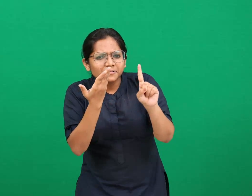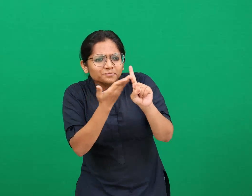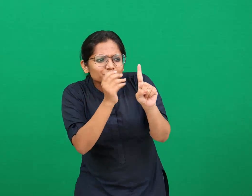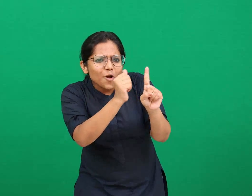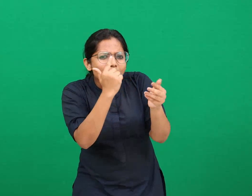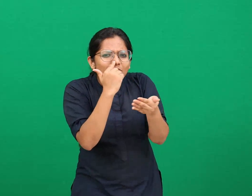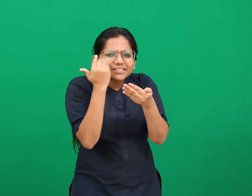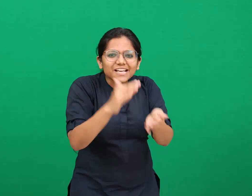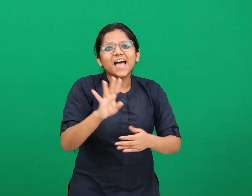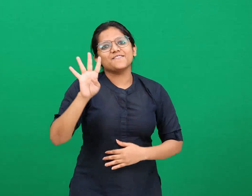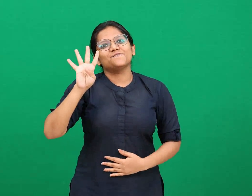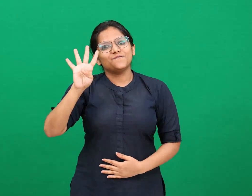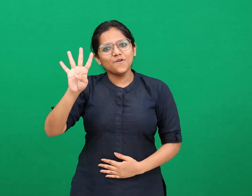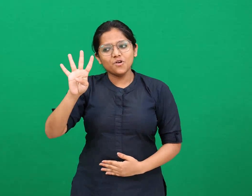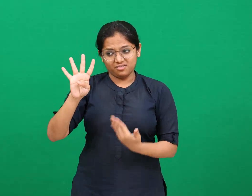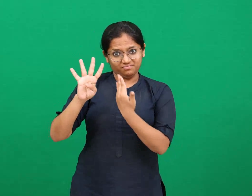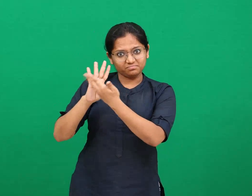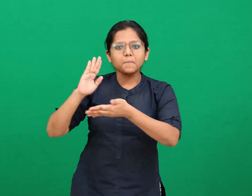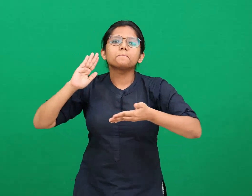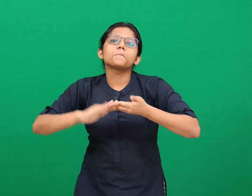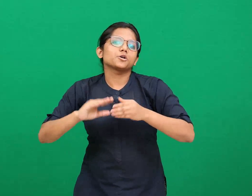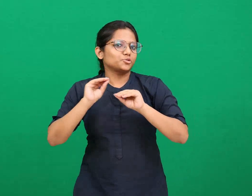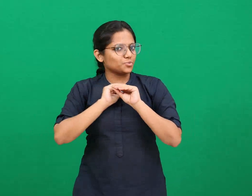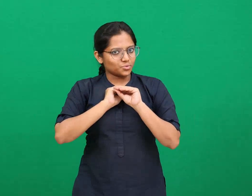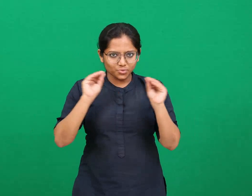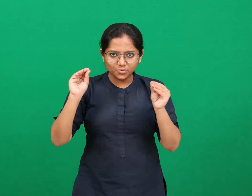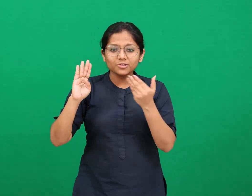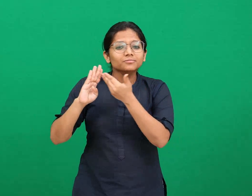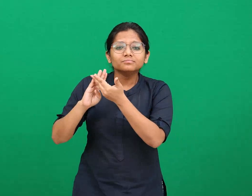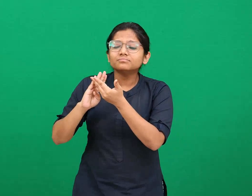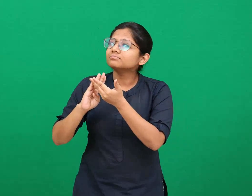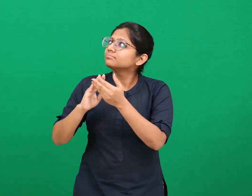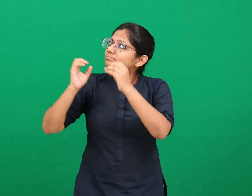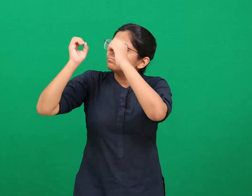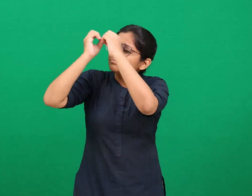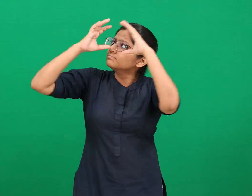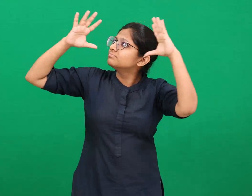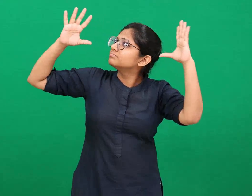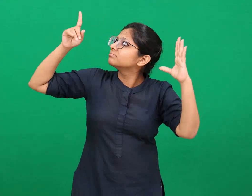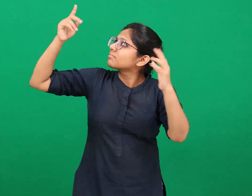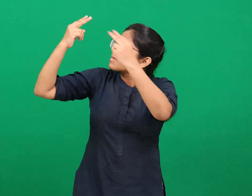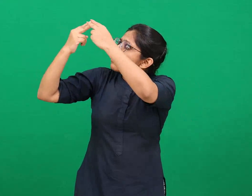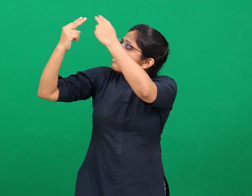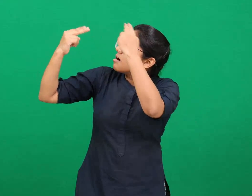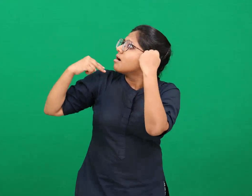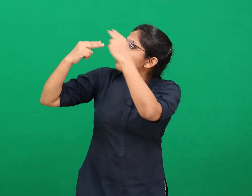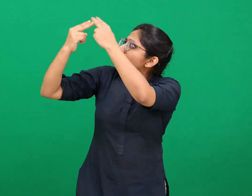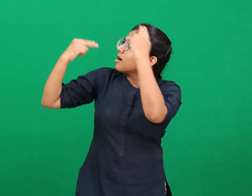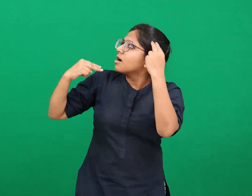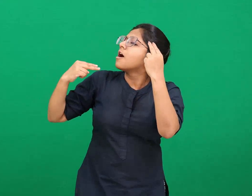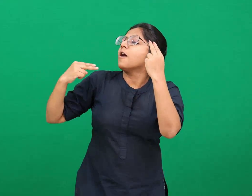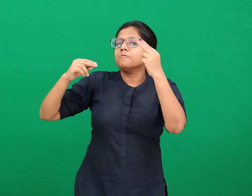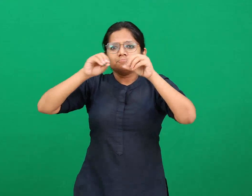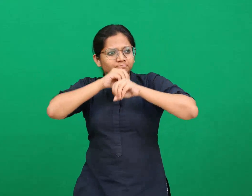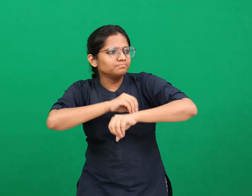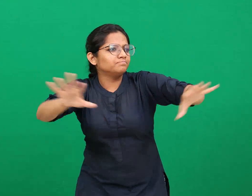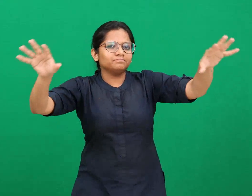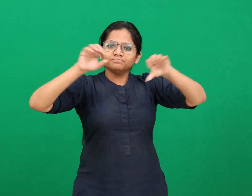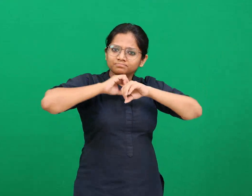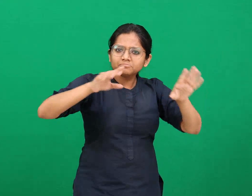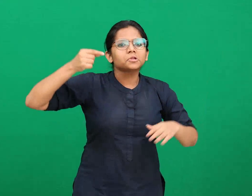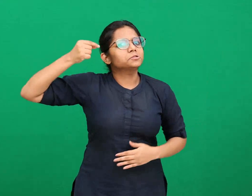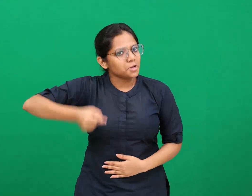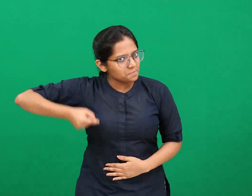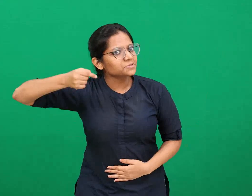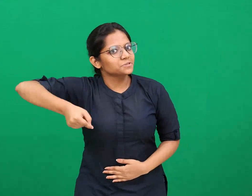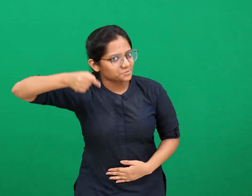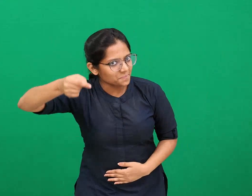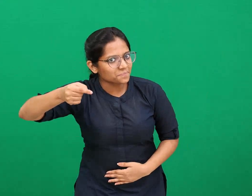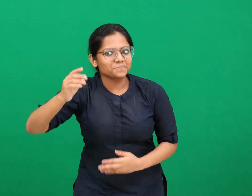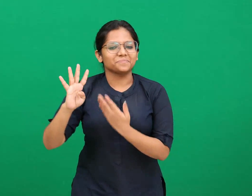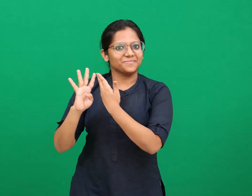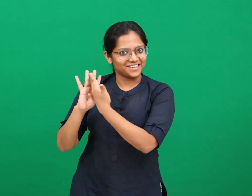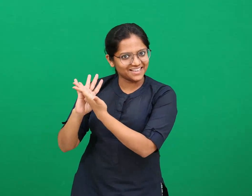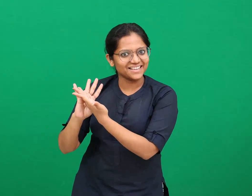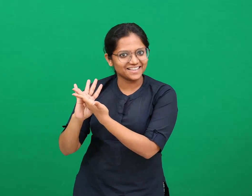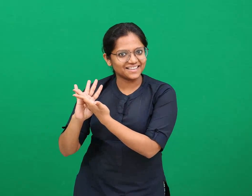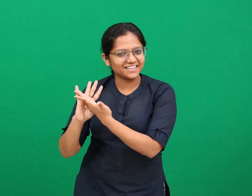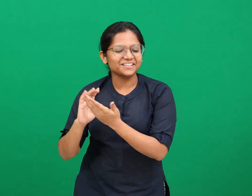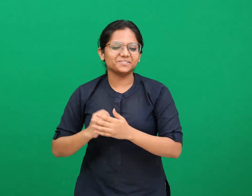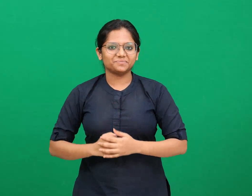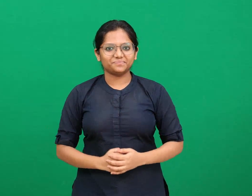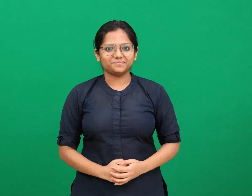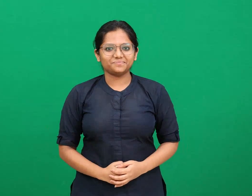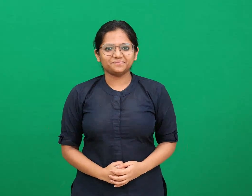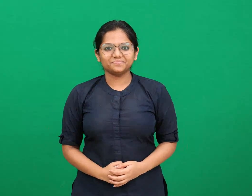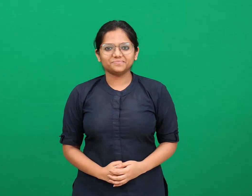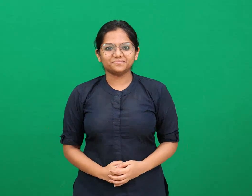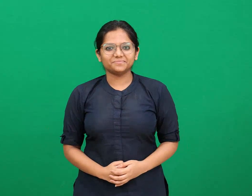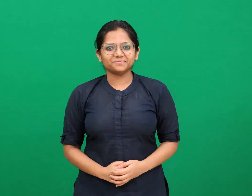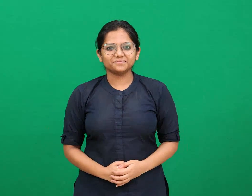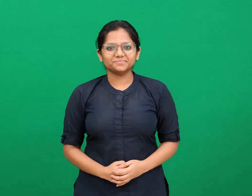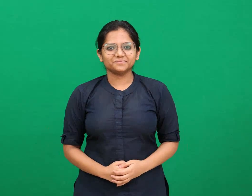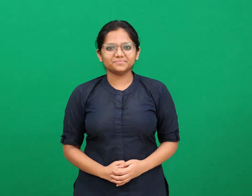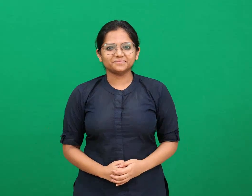He had four unmarried daughters who prophesied.